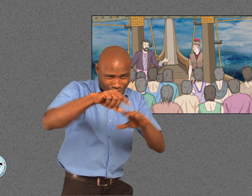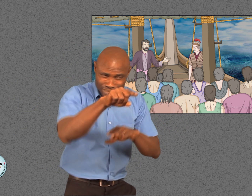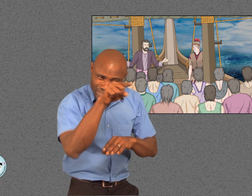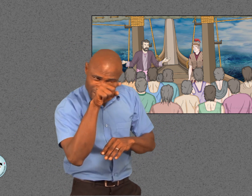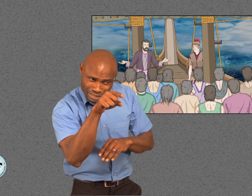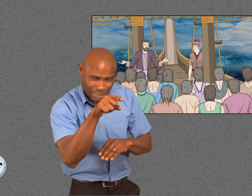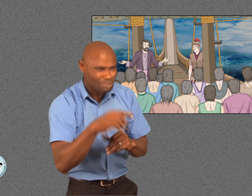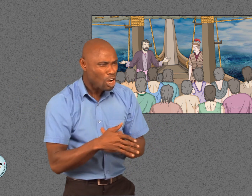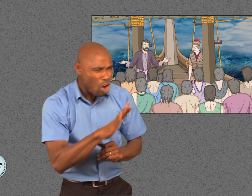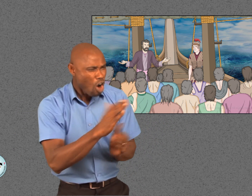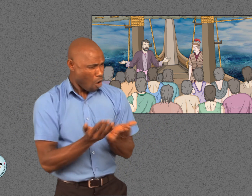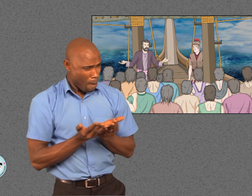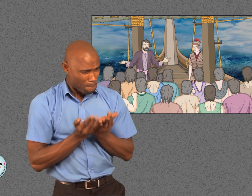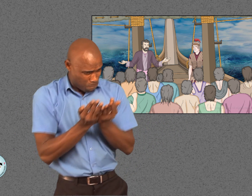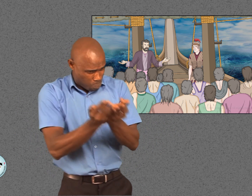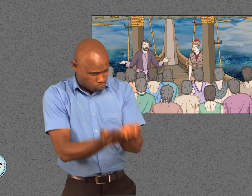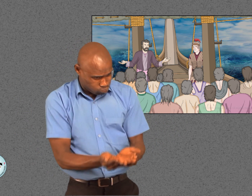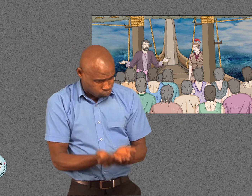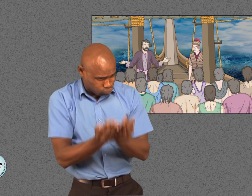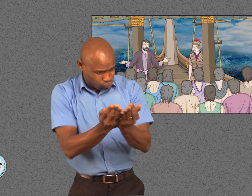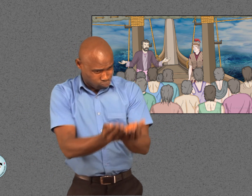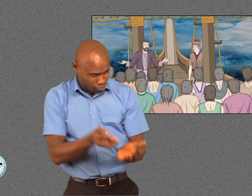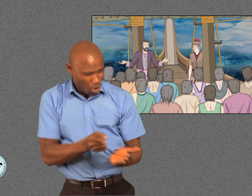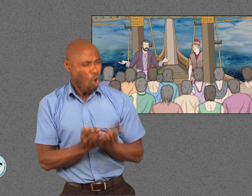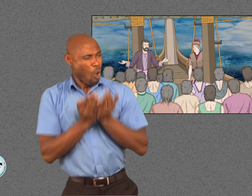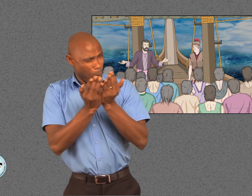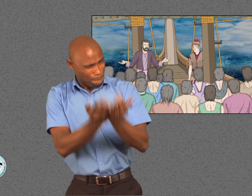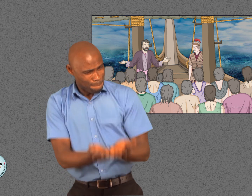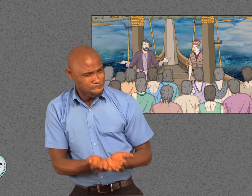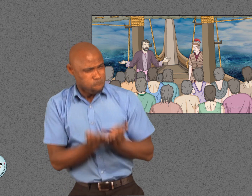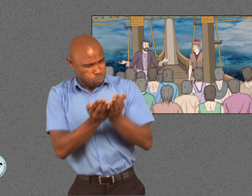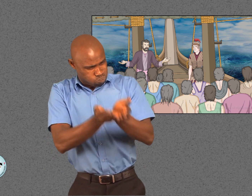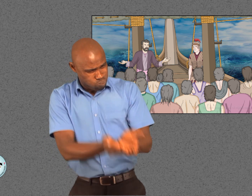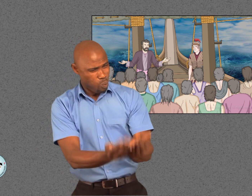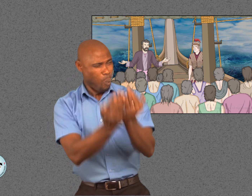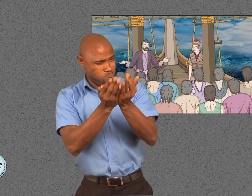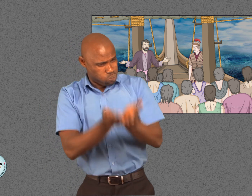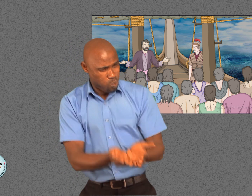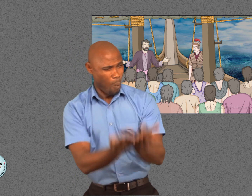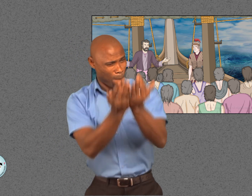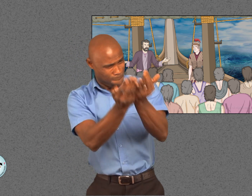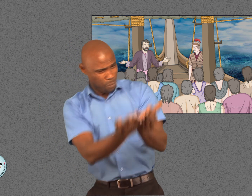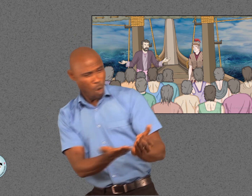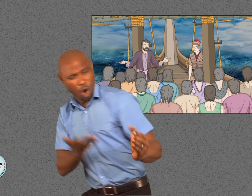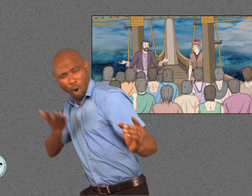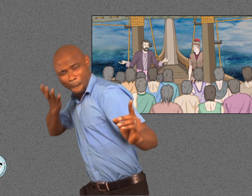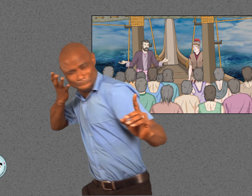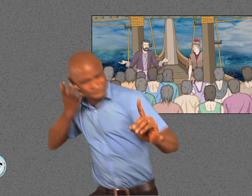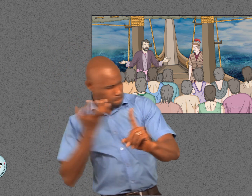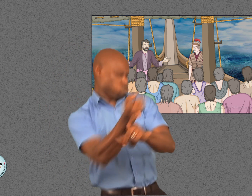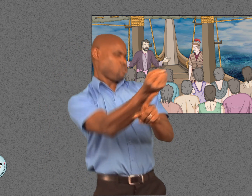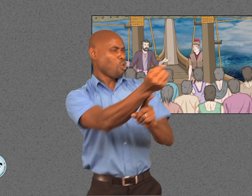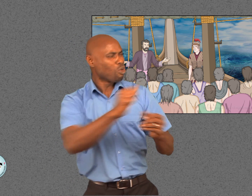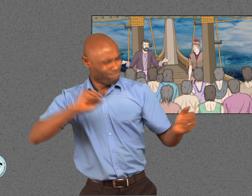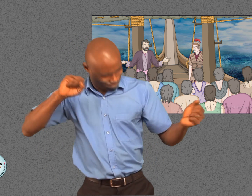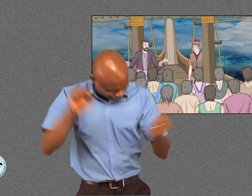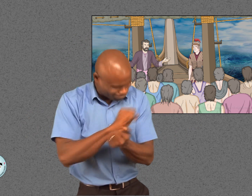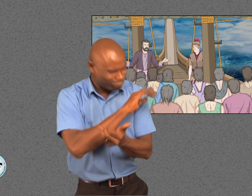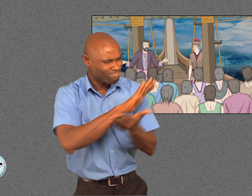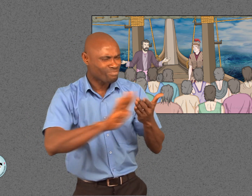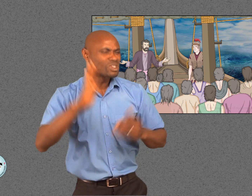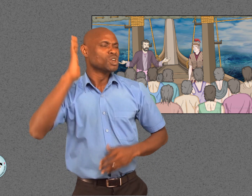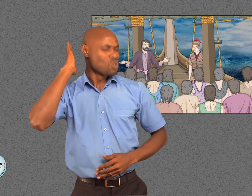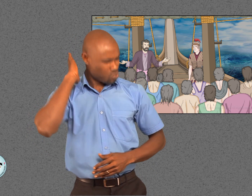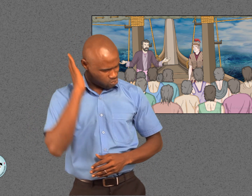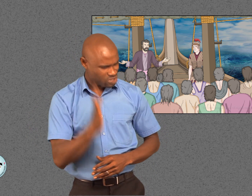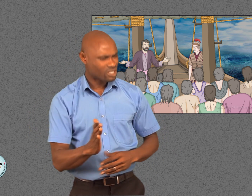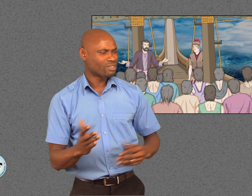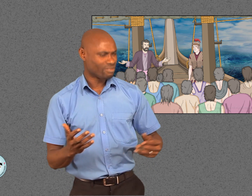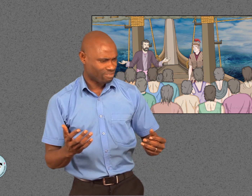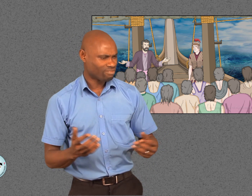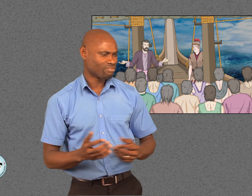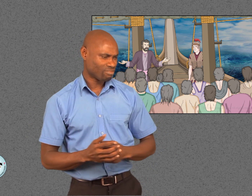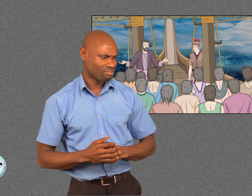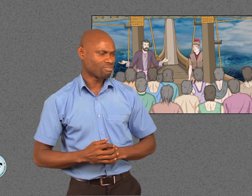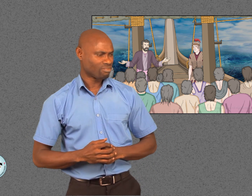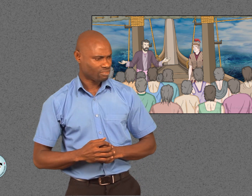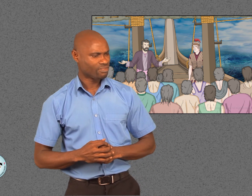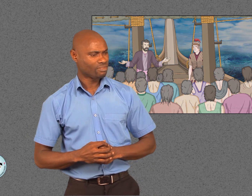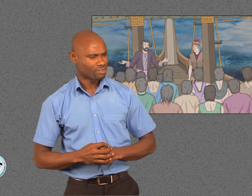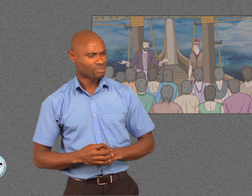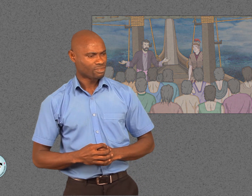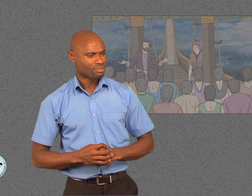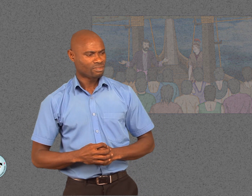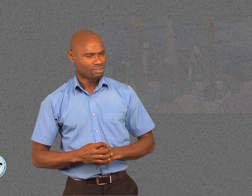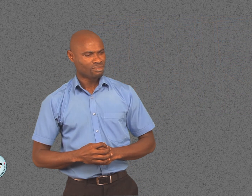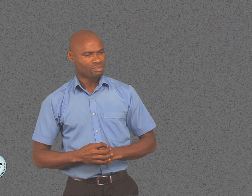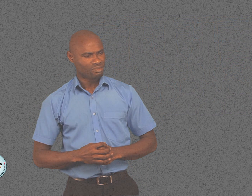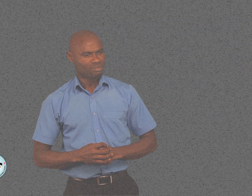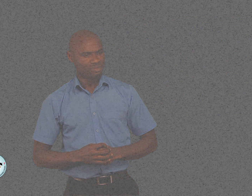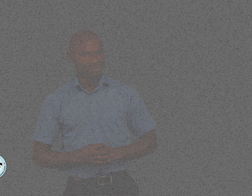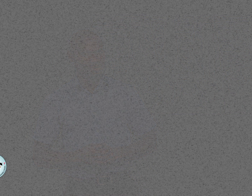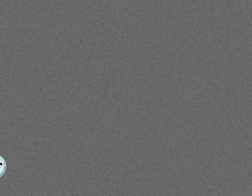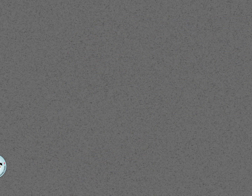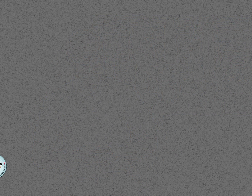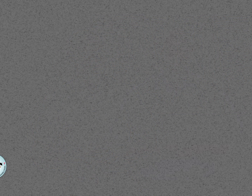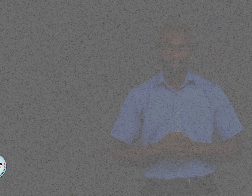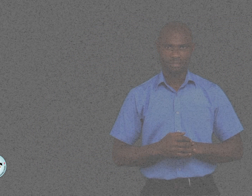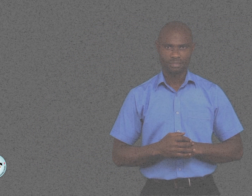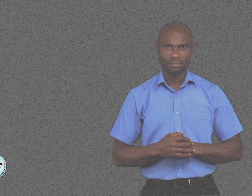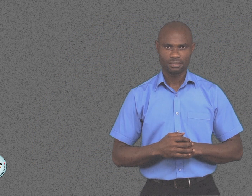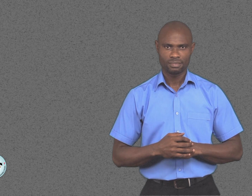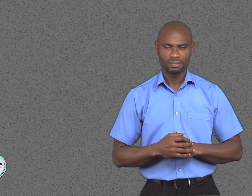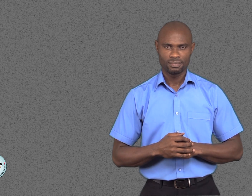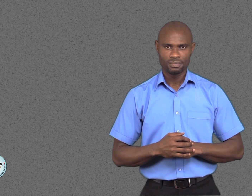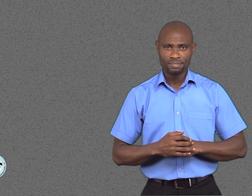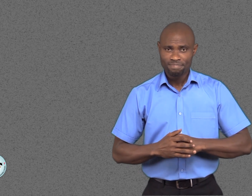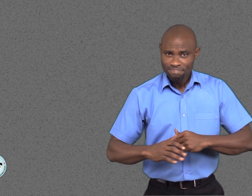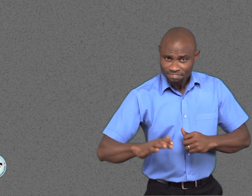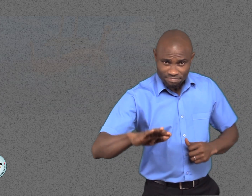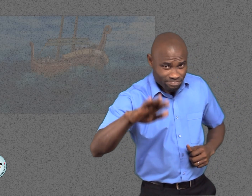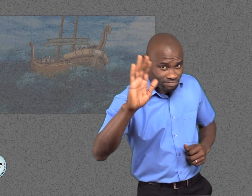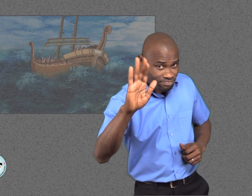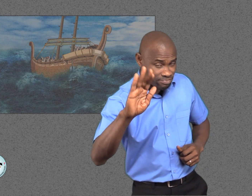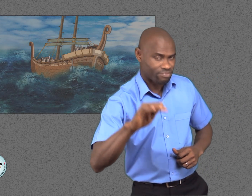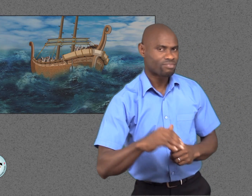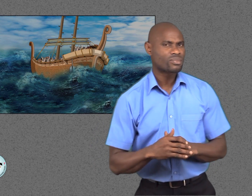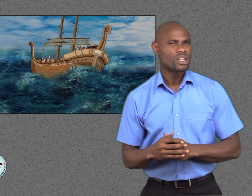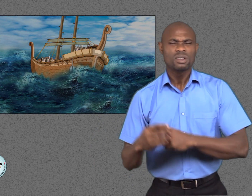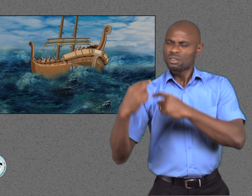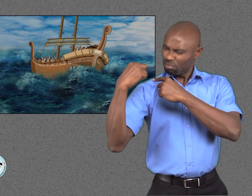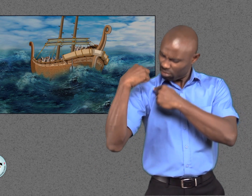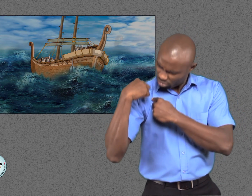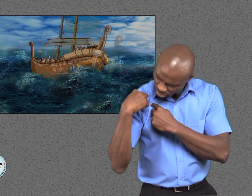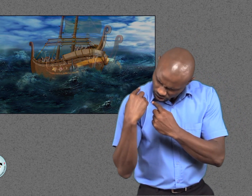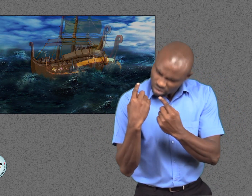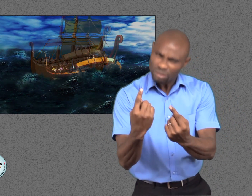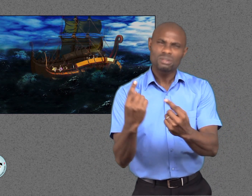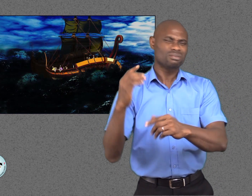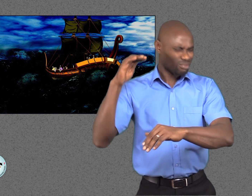However, we must run aground on some island.”